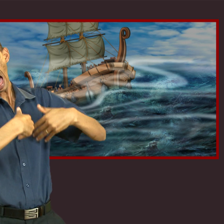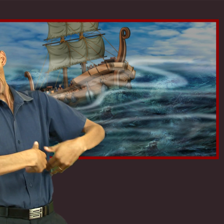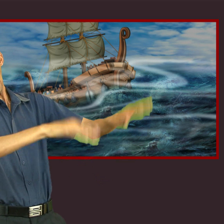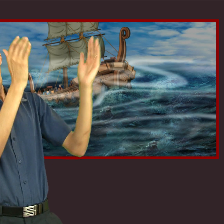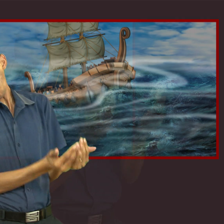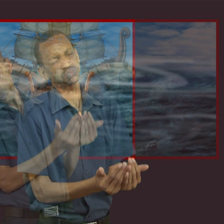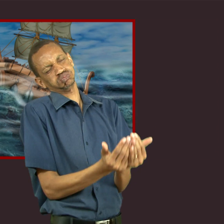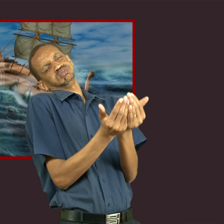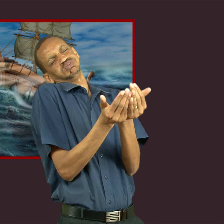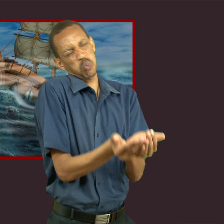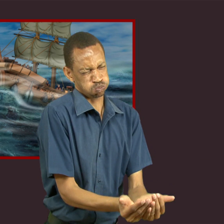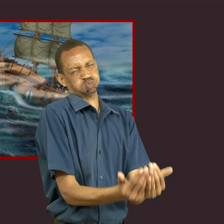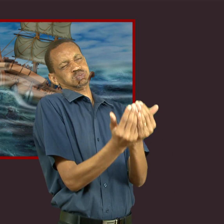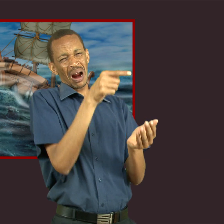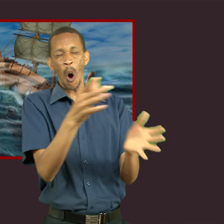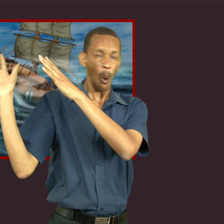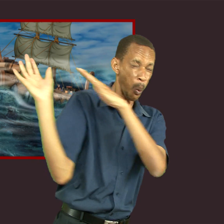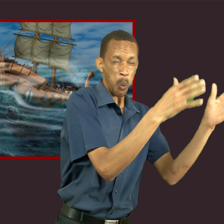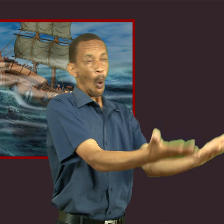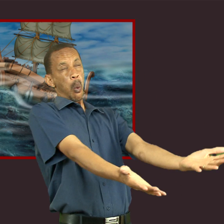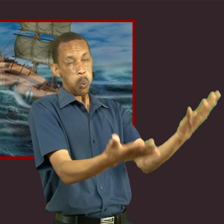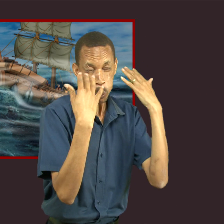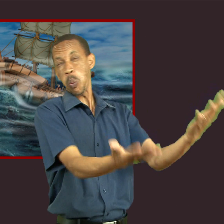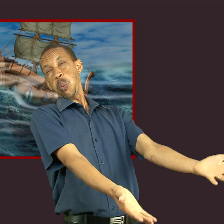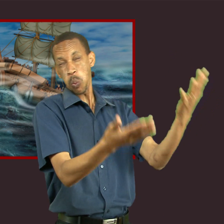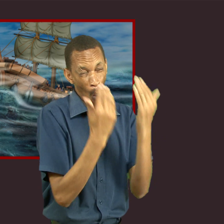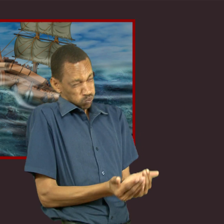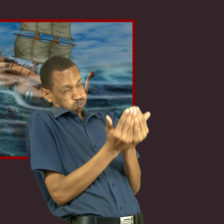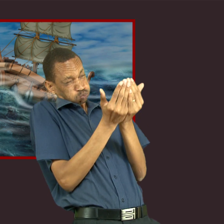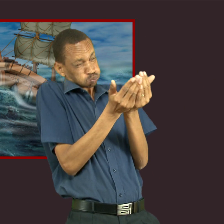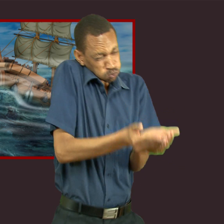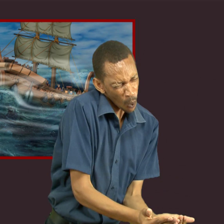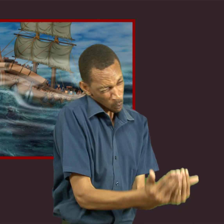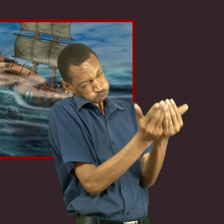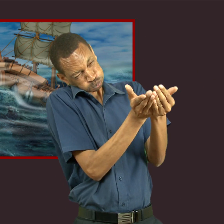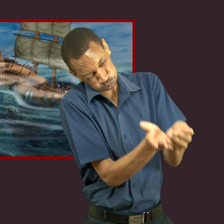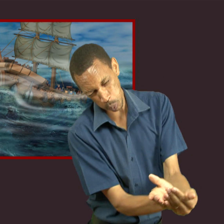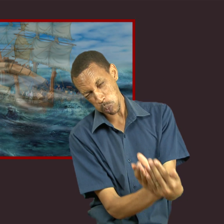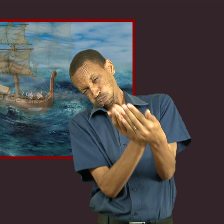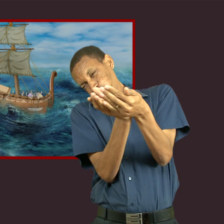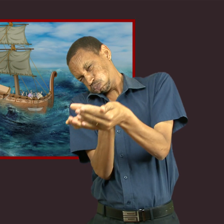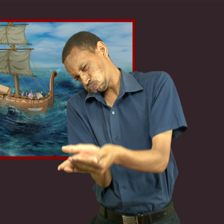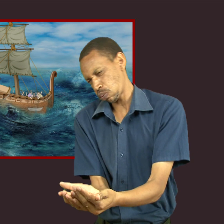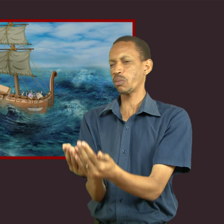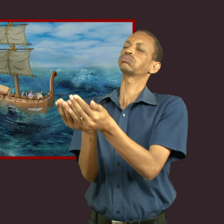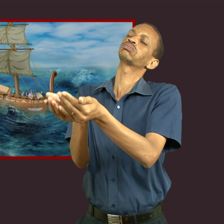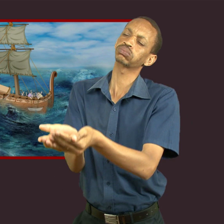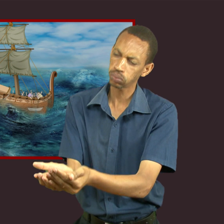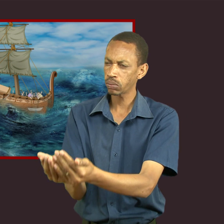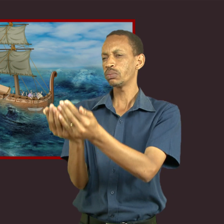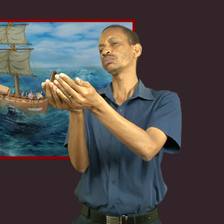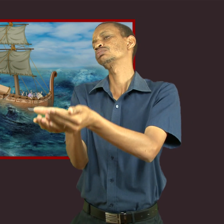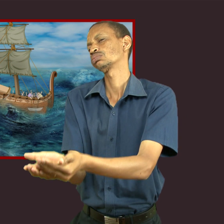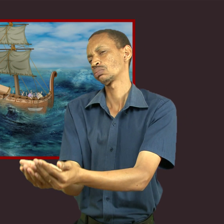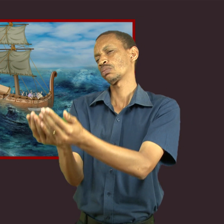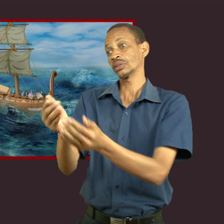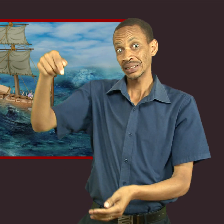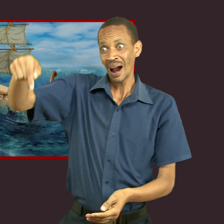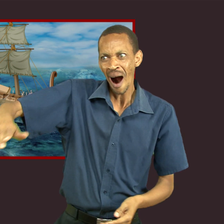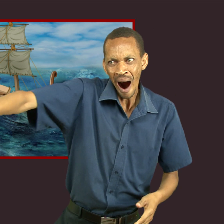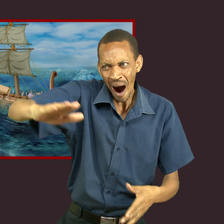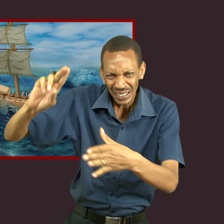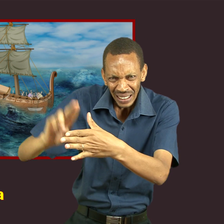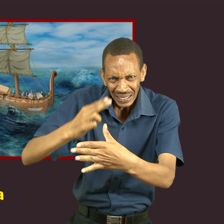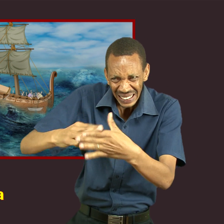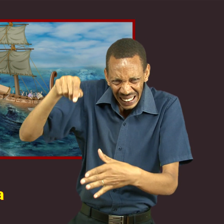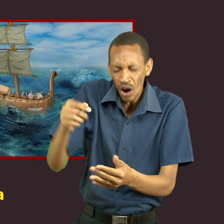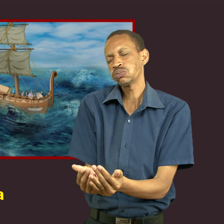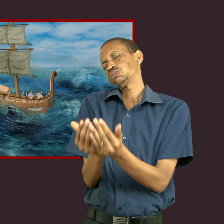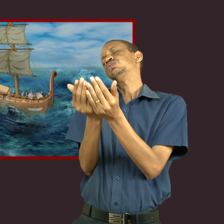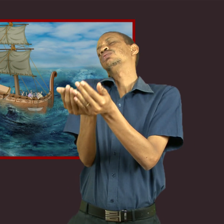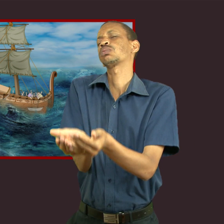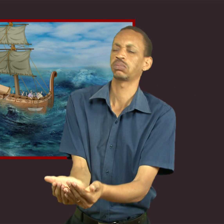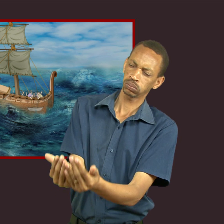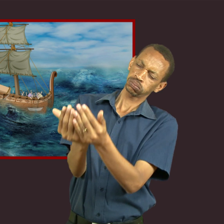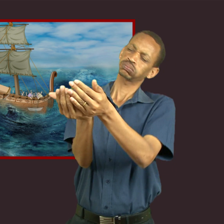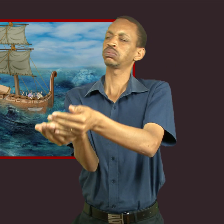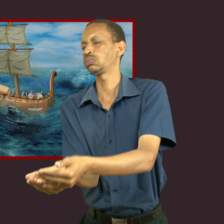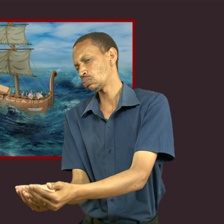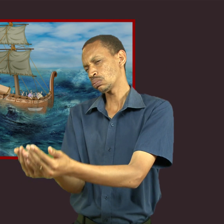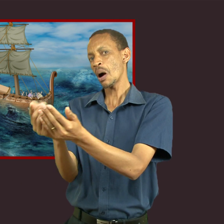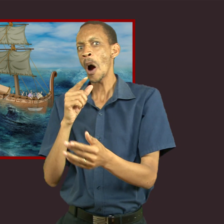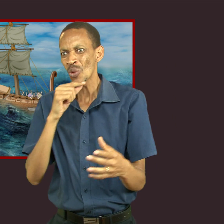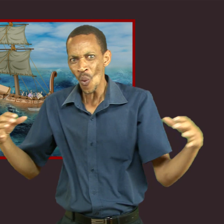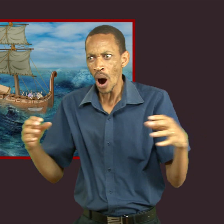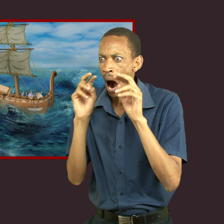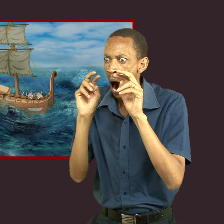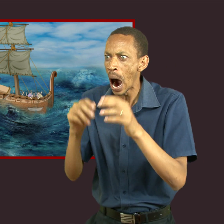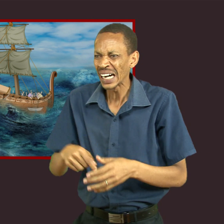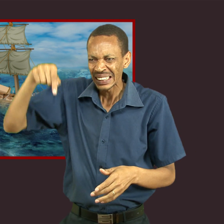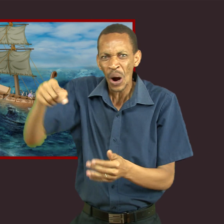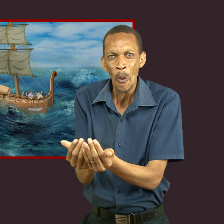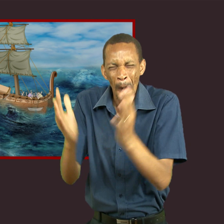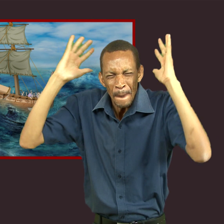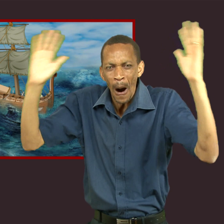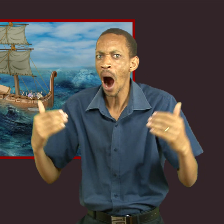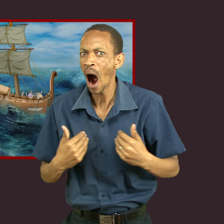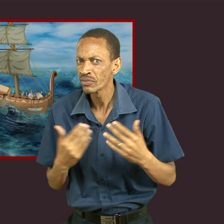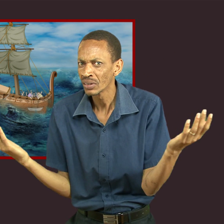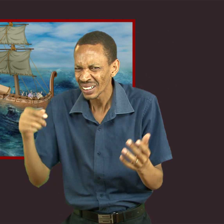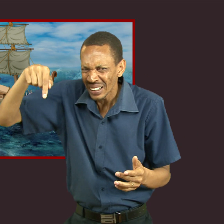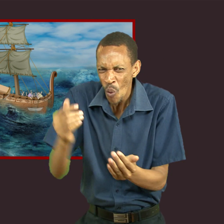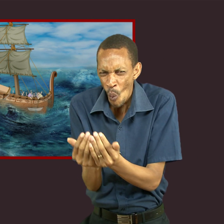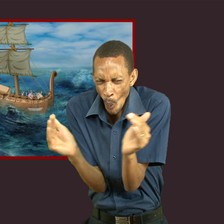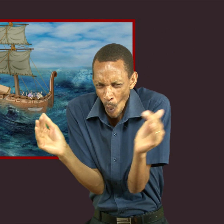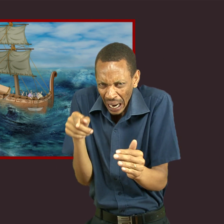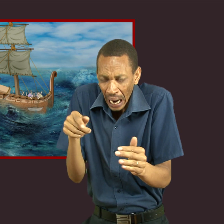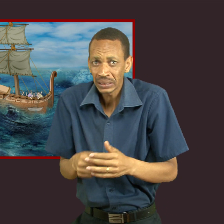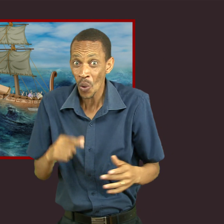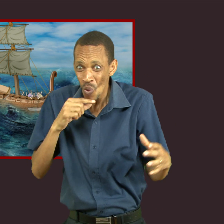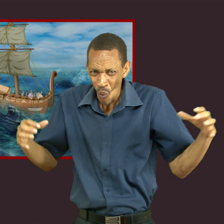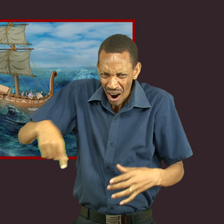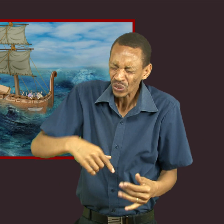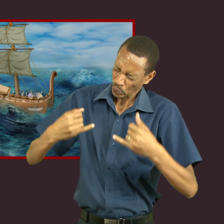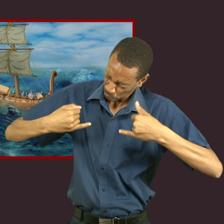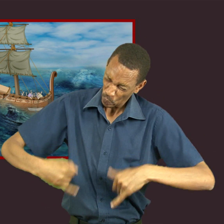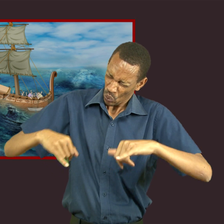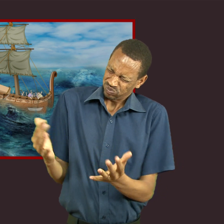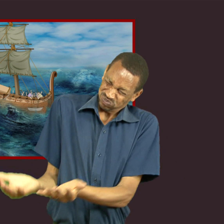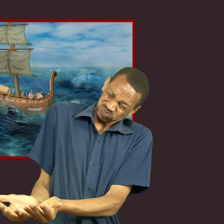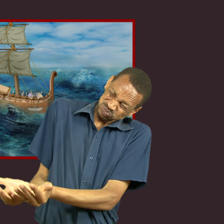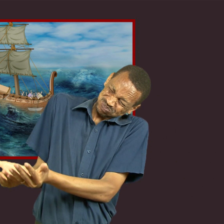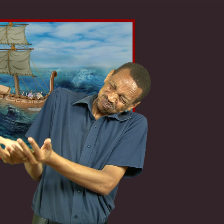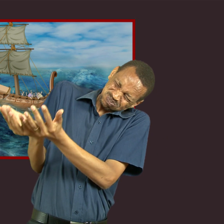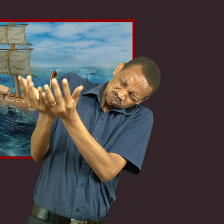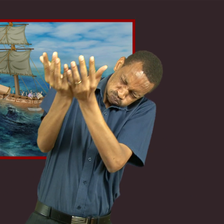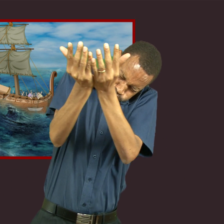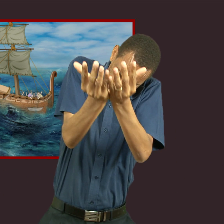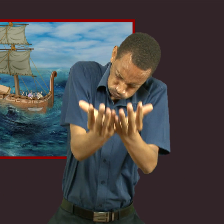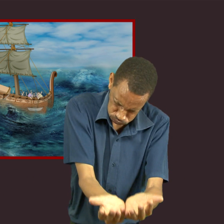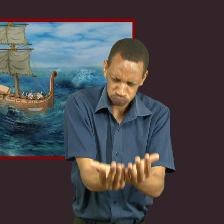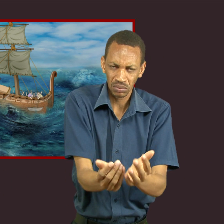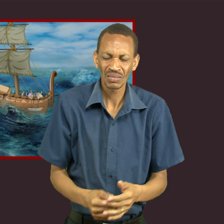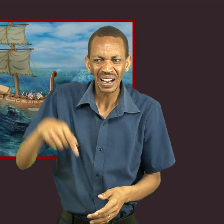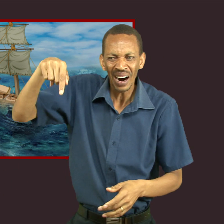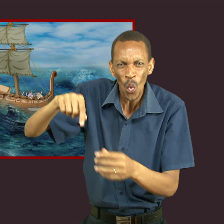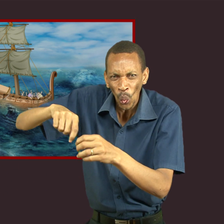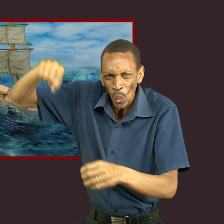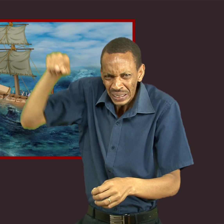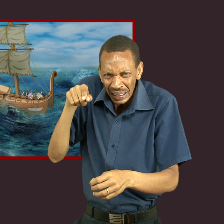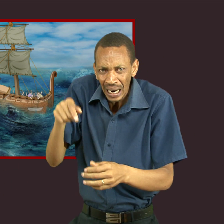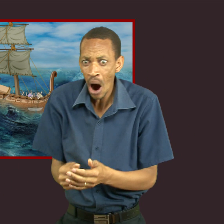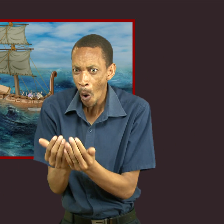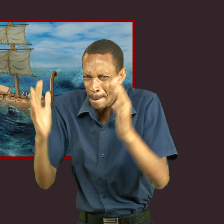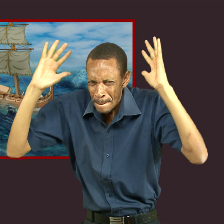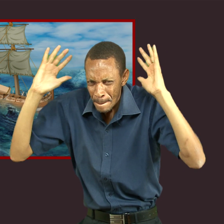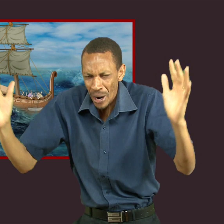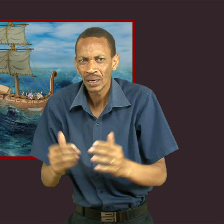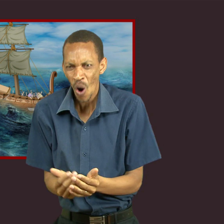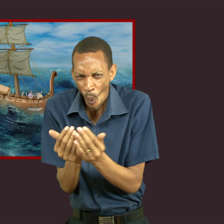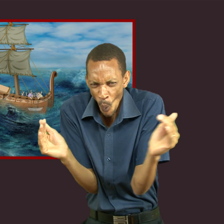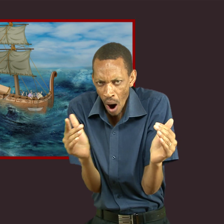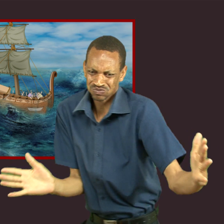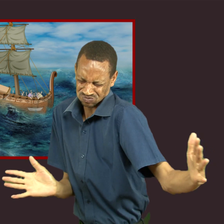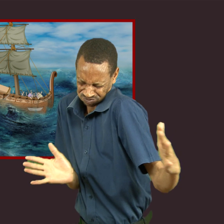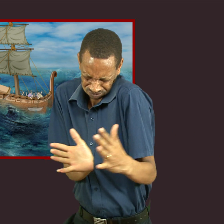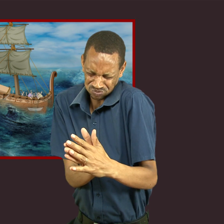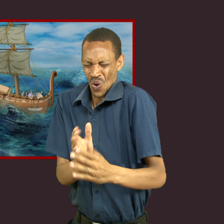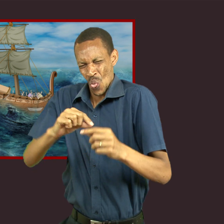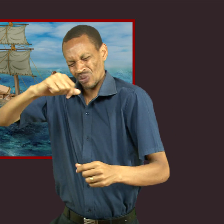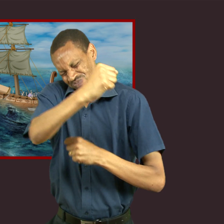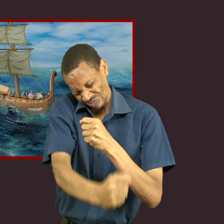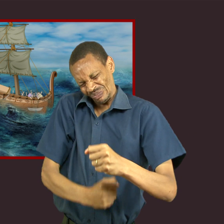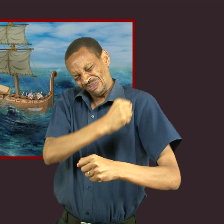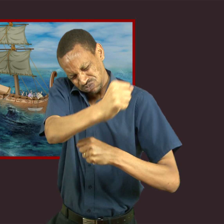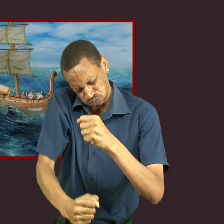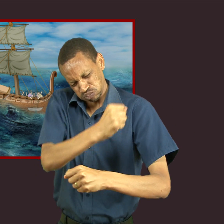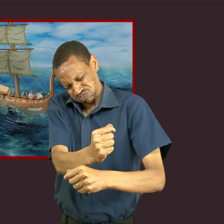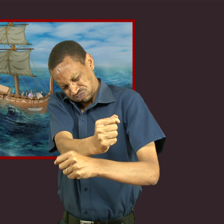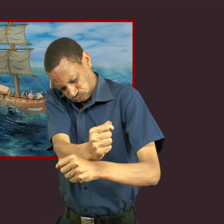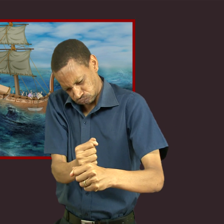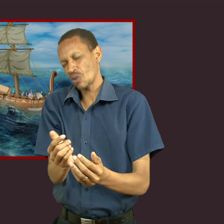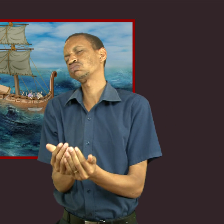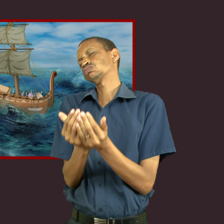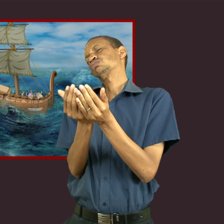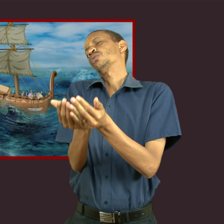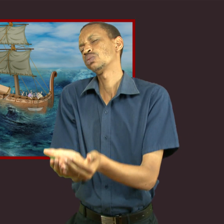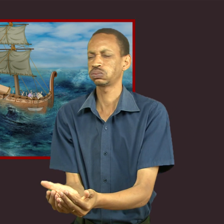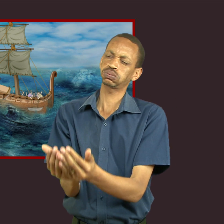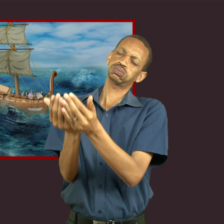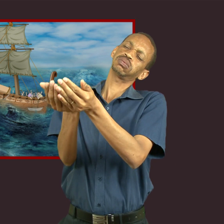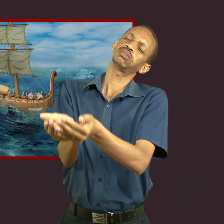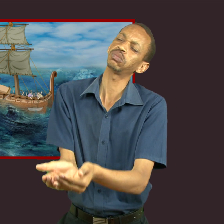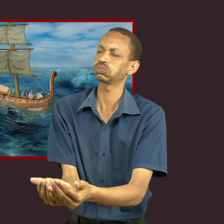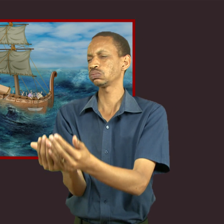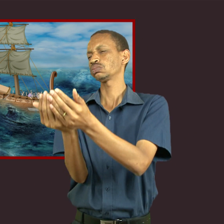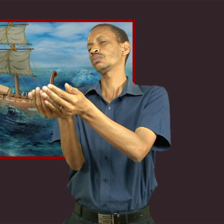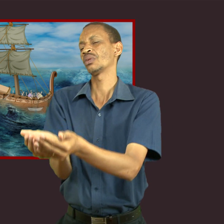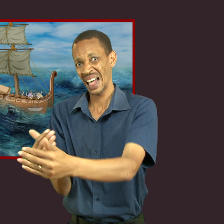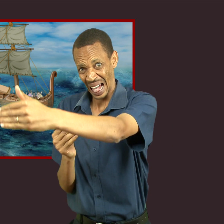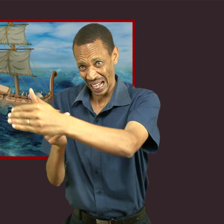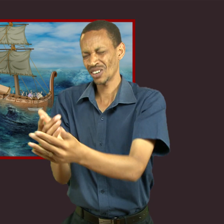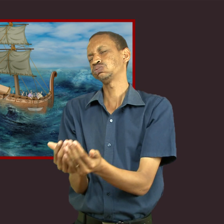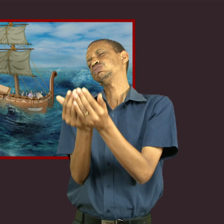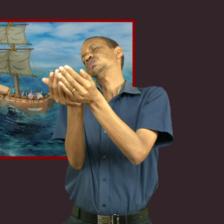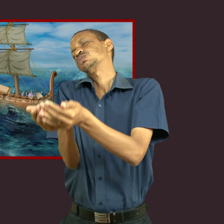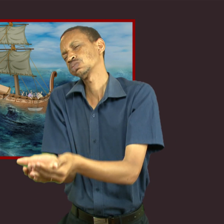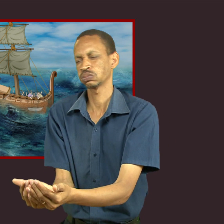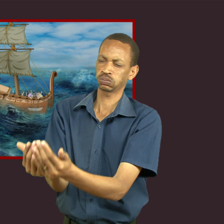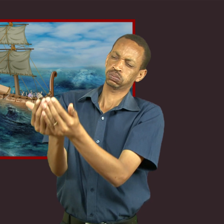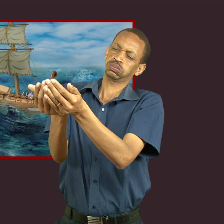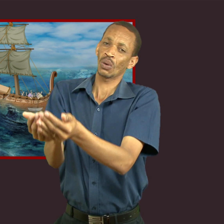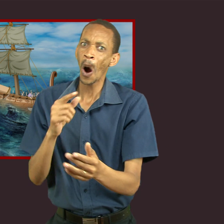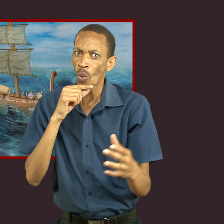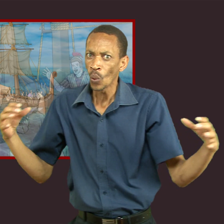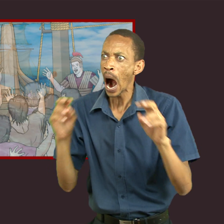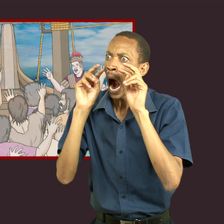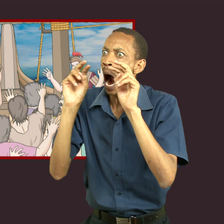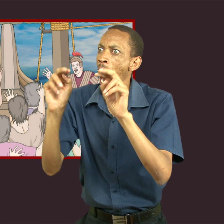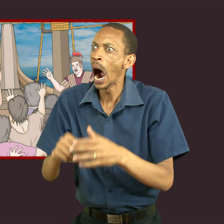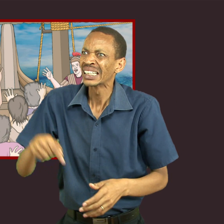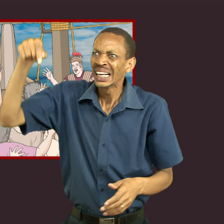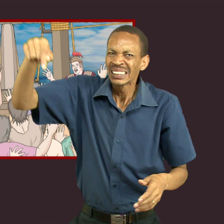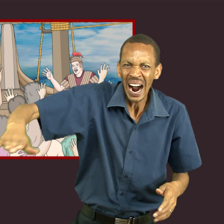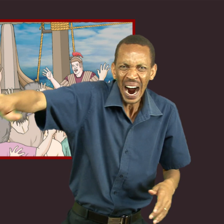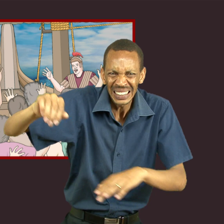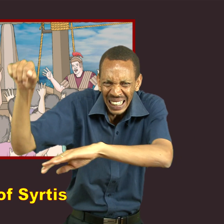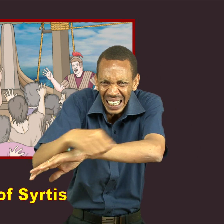Passing to the lee of a small island called Cauda, we barely managed to secure the lifeboat. After hoisting it up, the crew used ropes to undergird the ship.